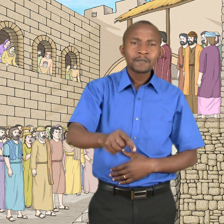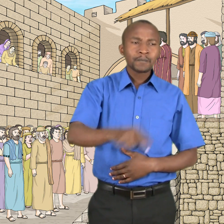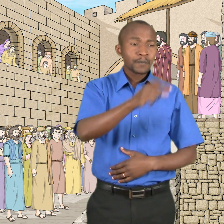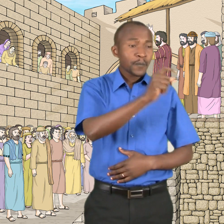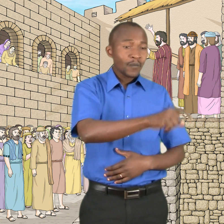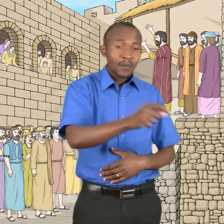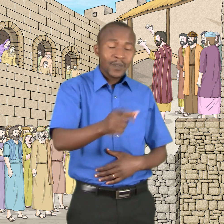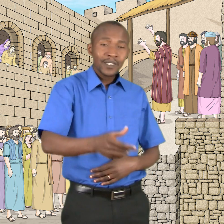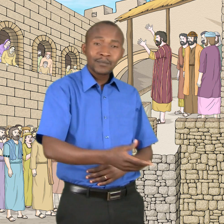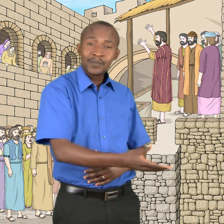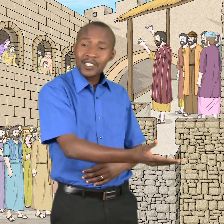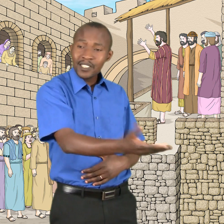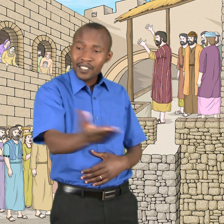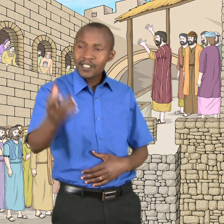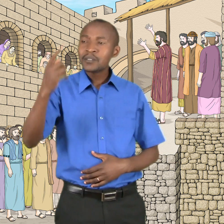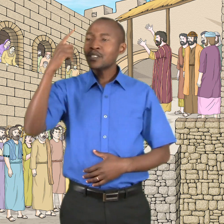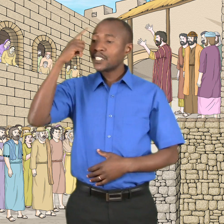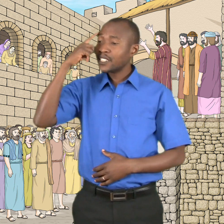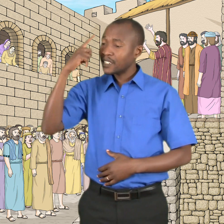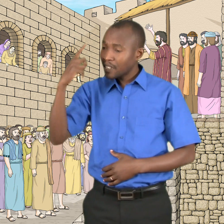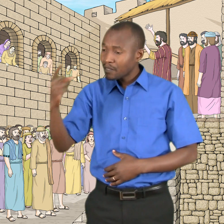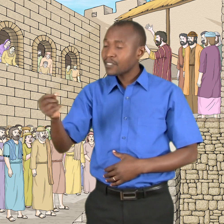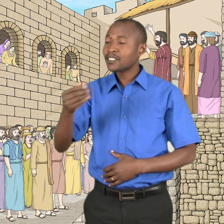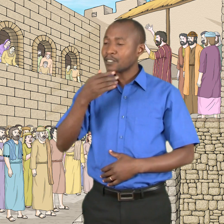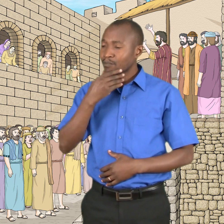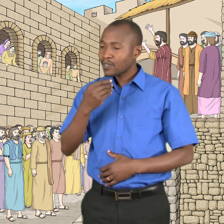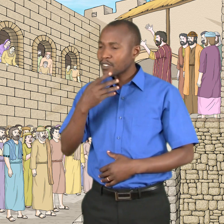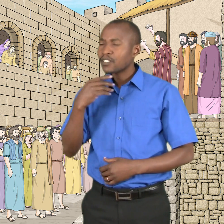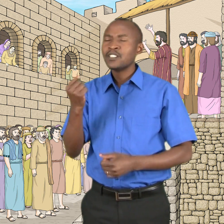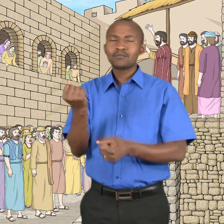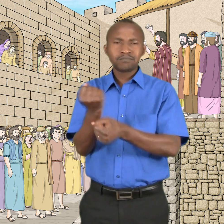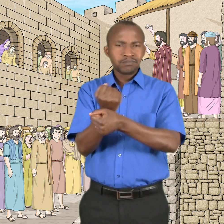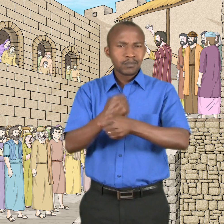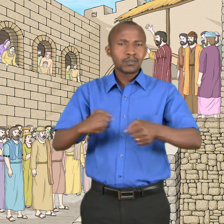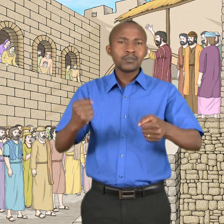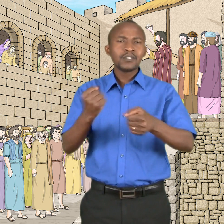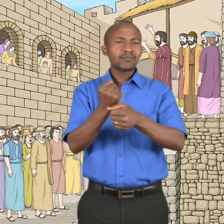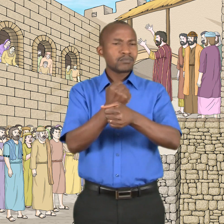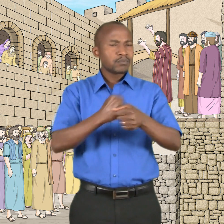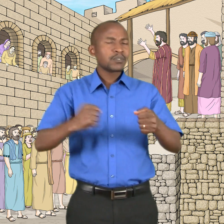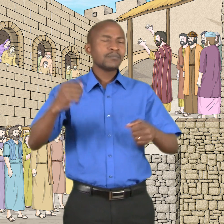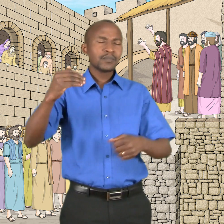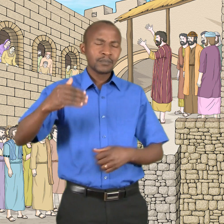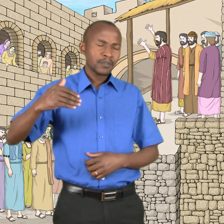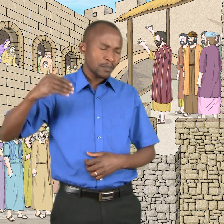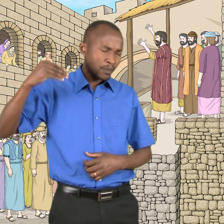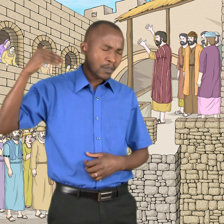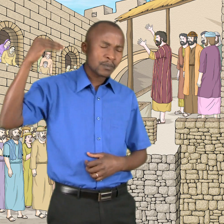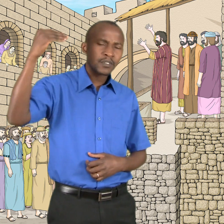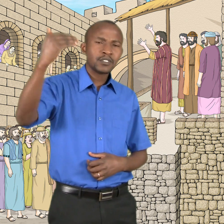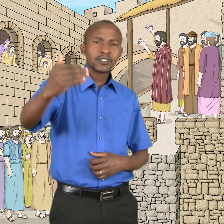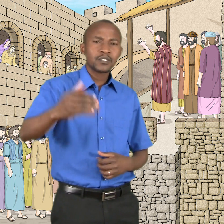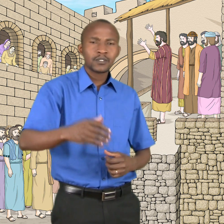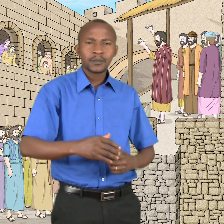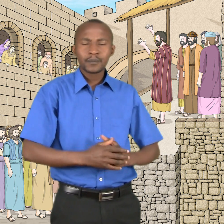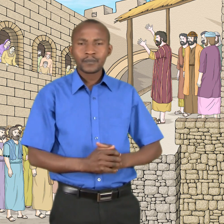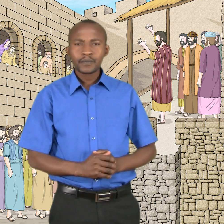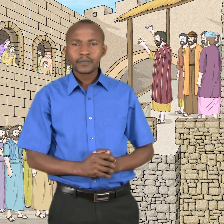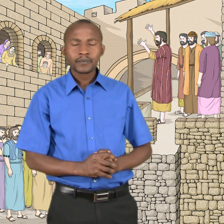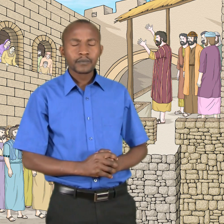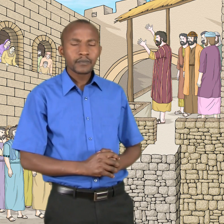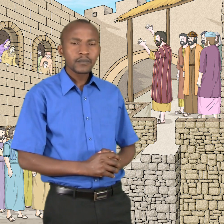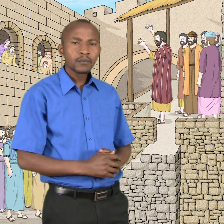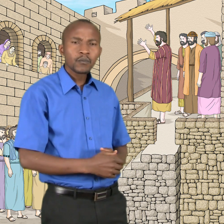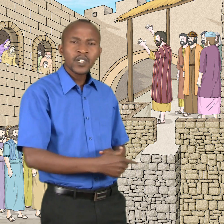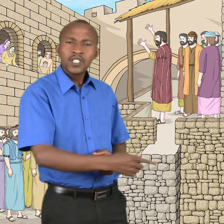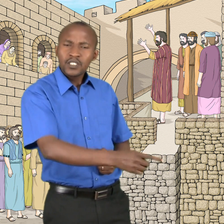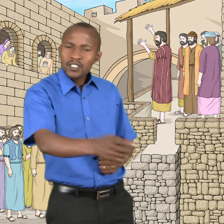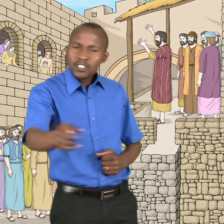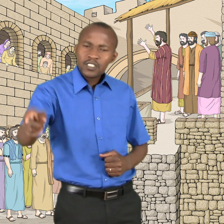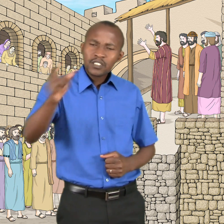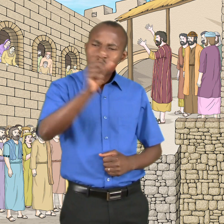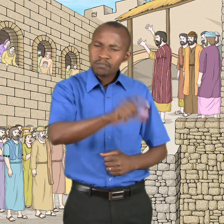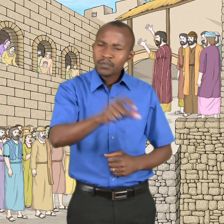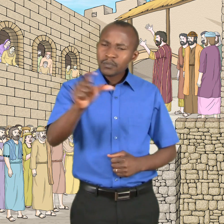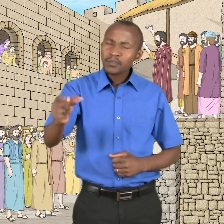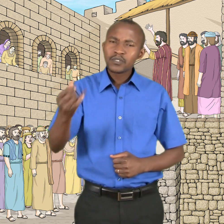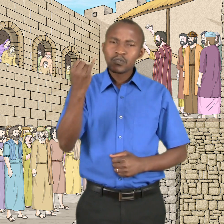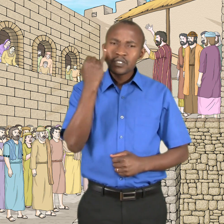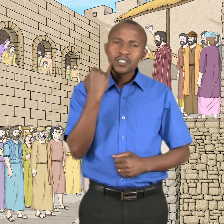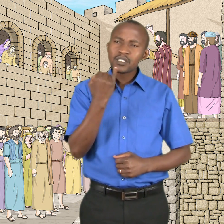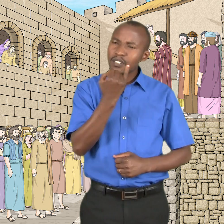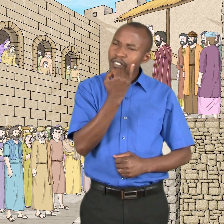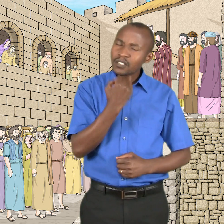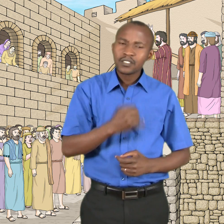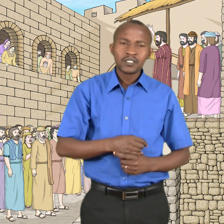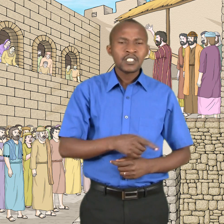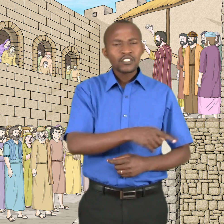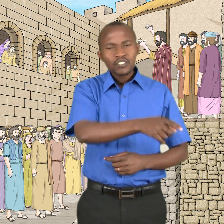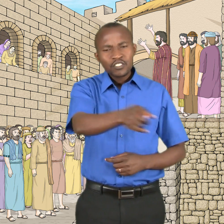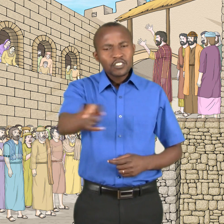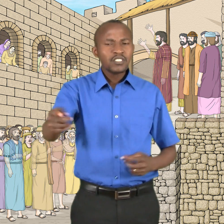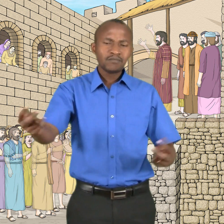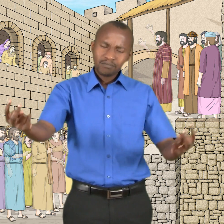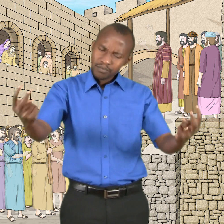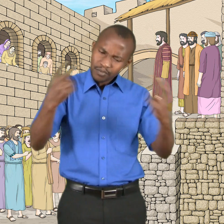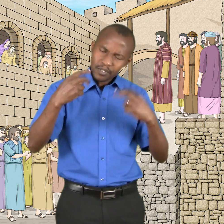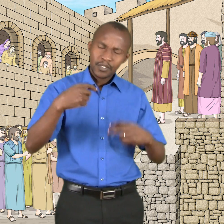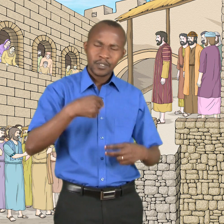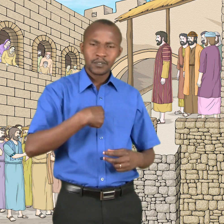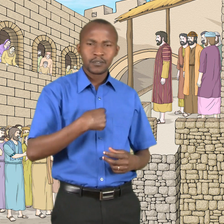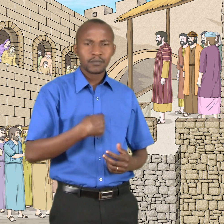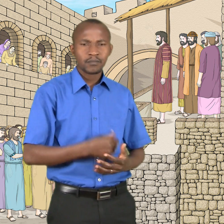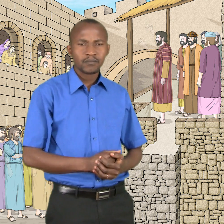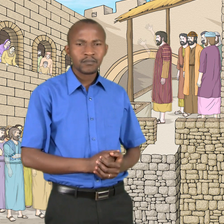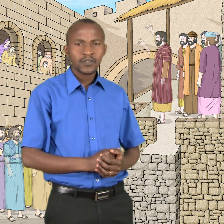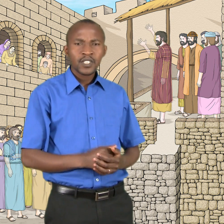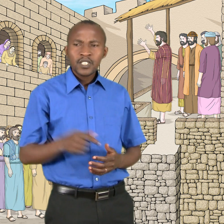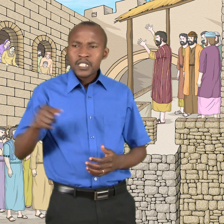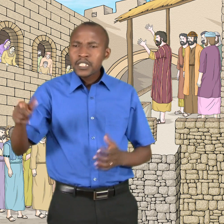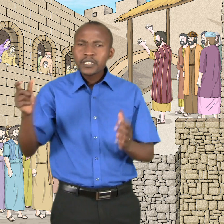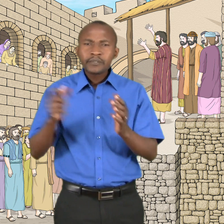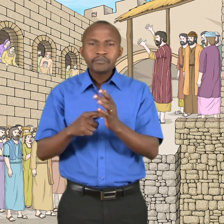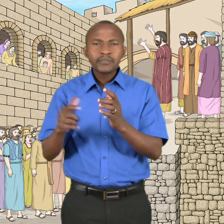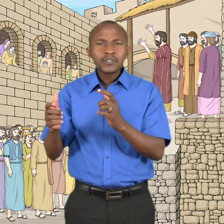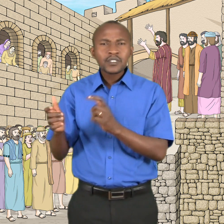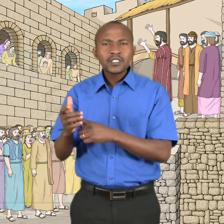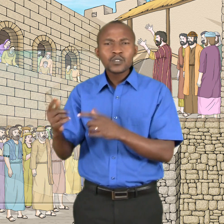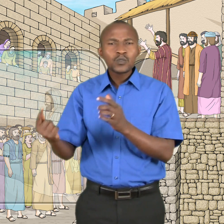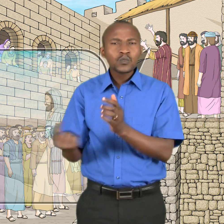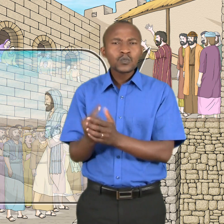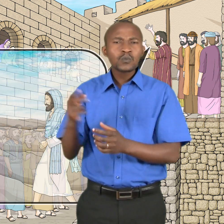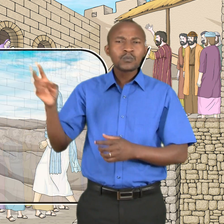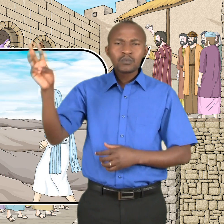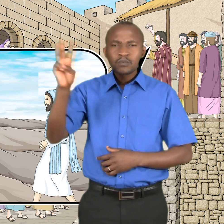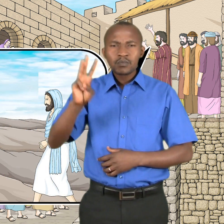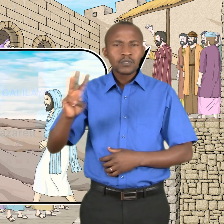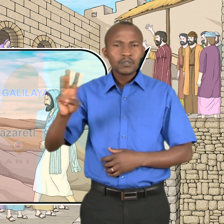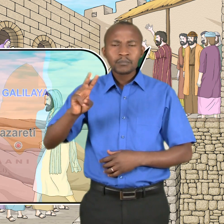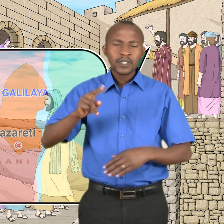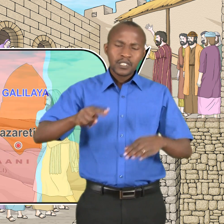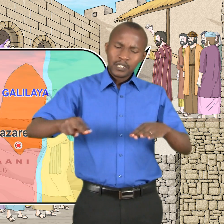And everyone who calls on the name of the Lord will be saved.’